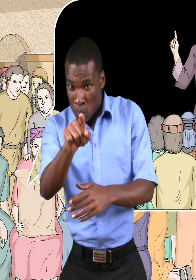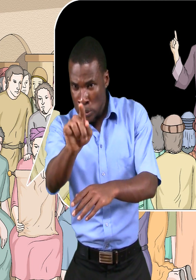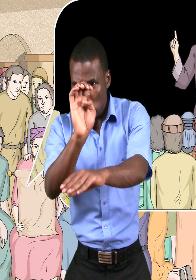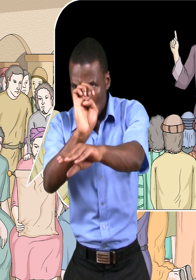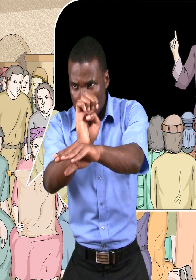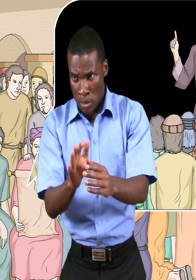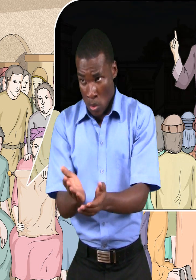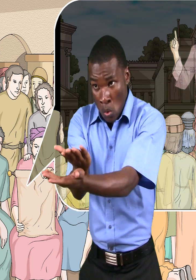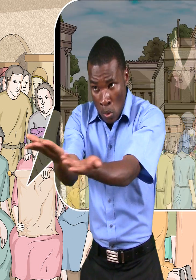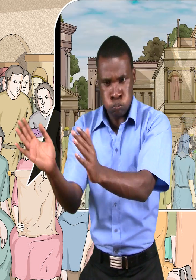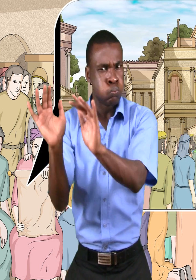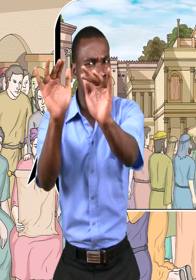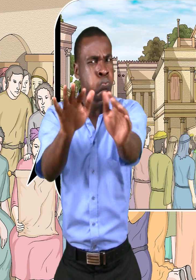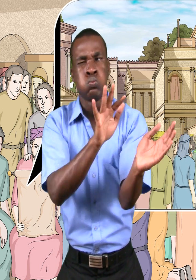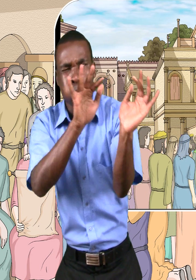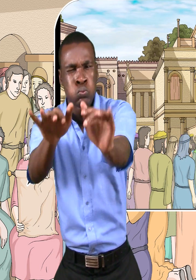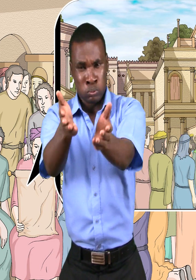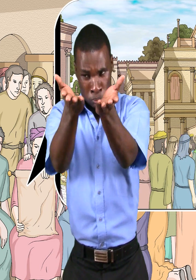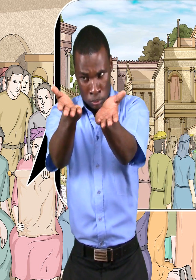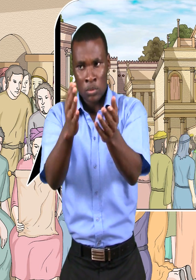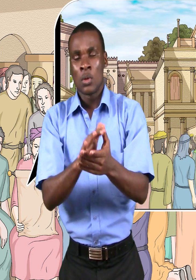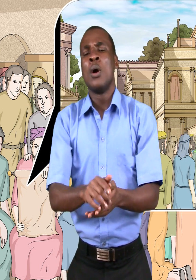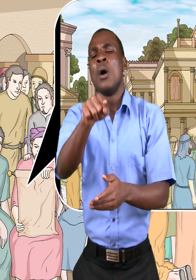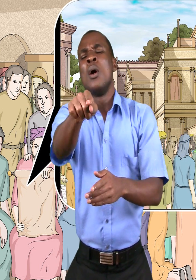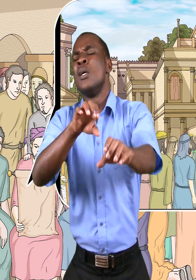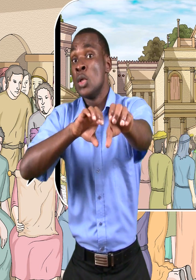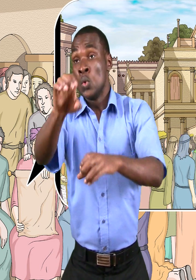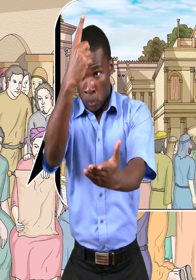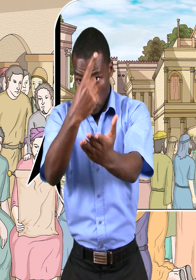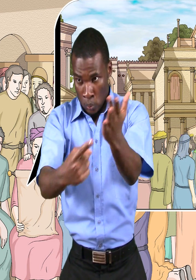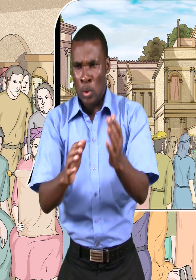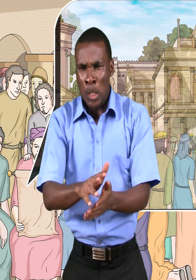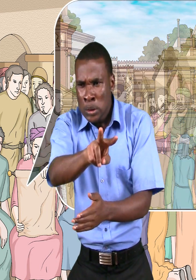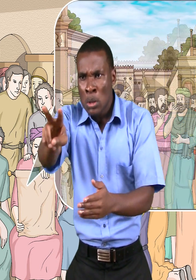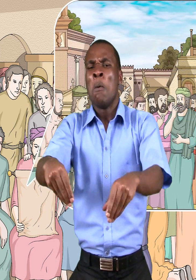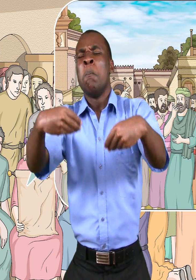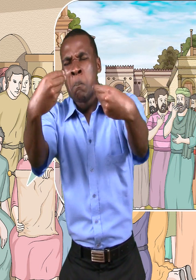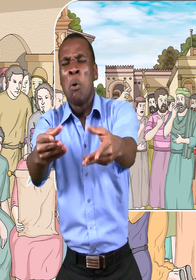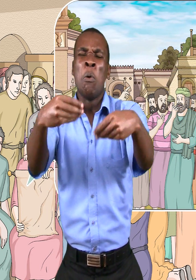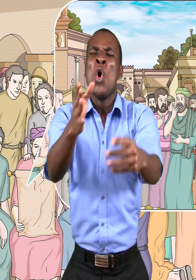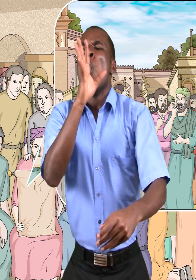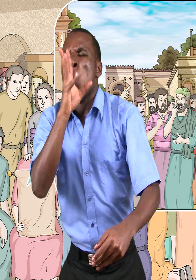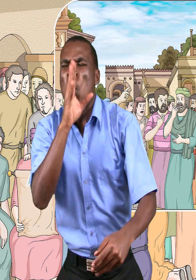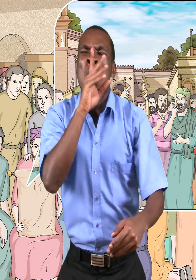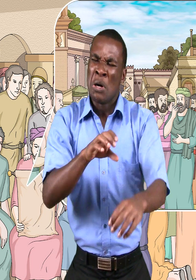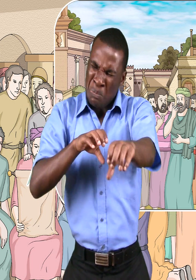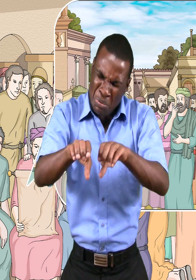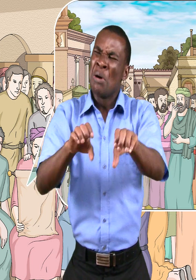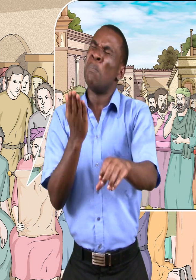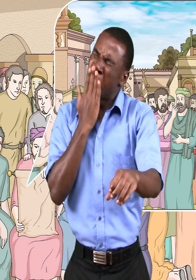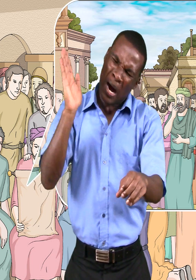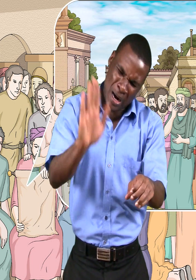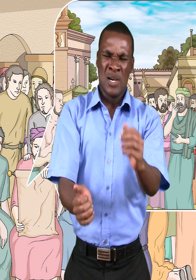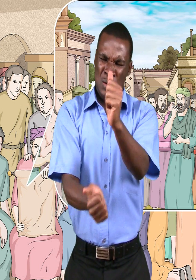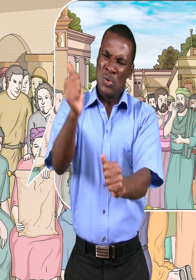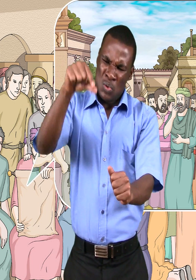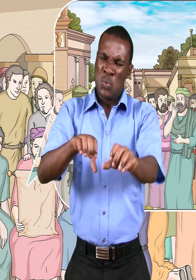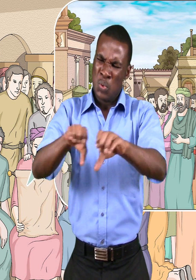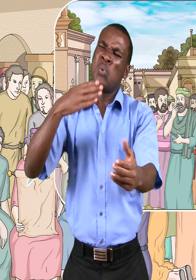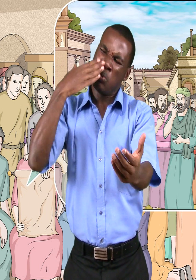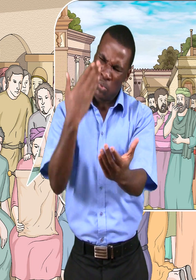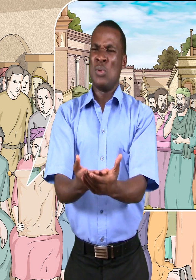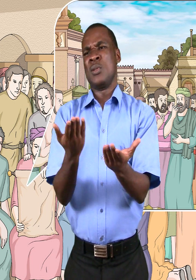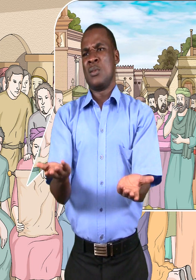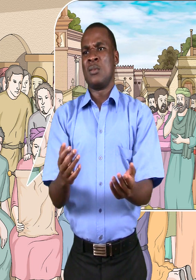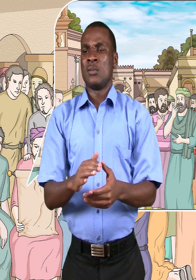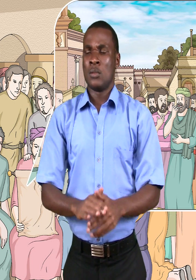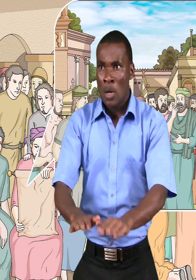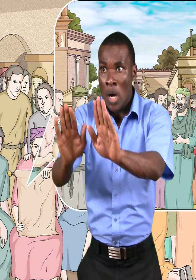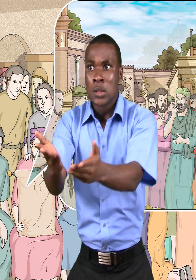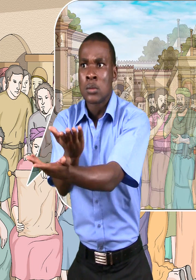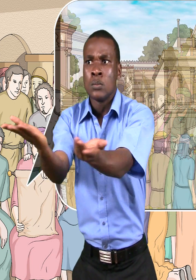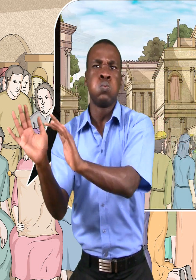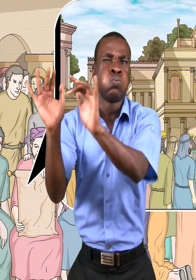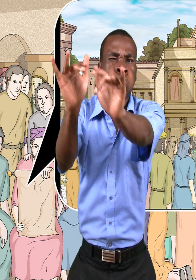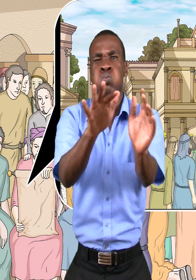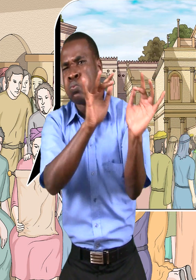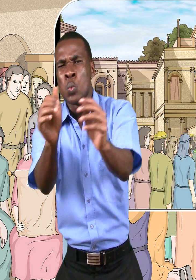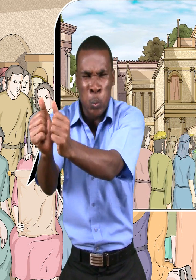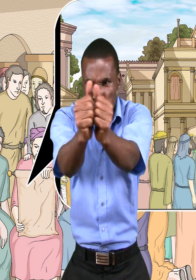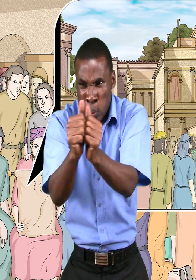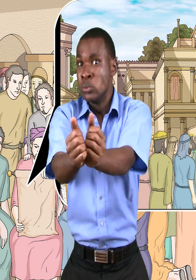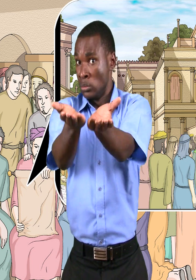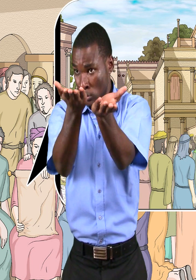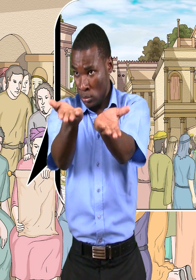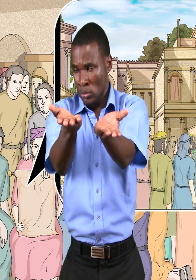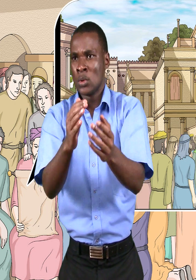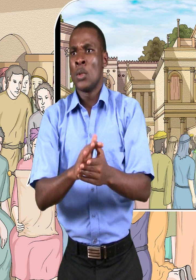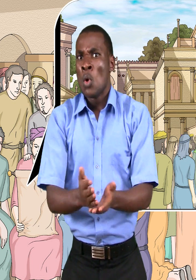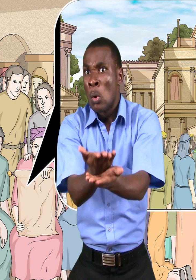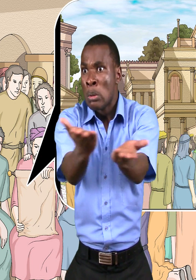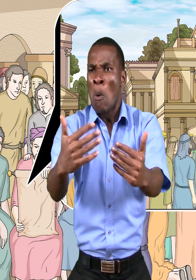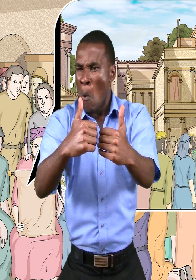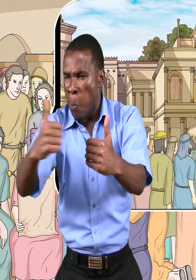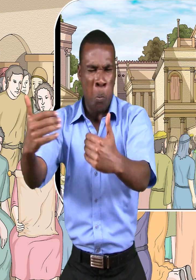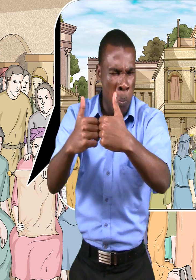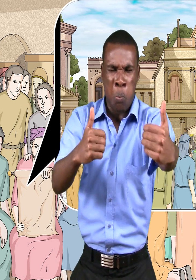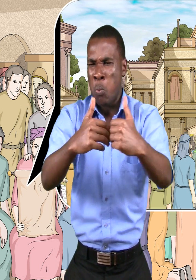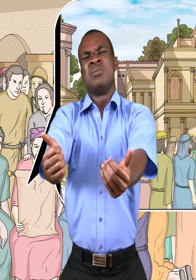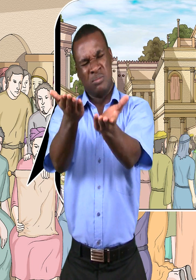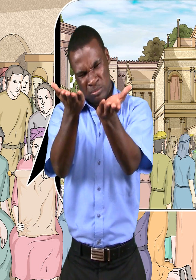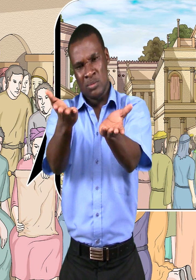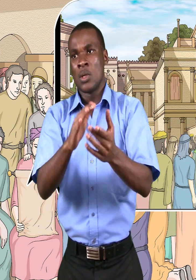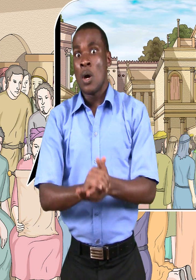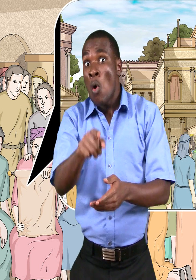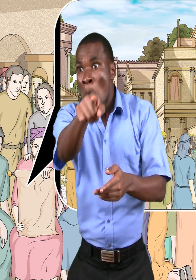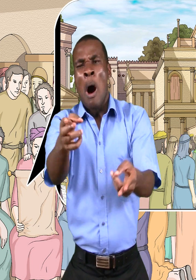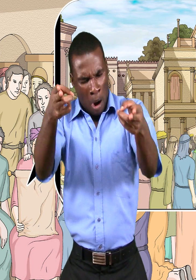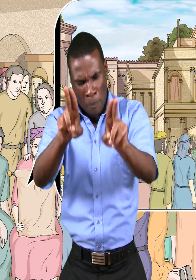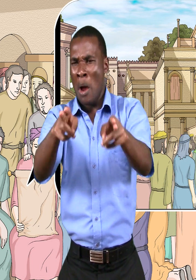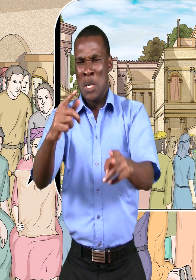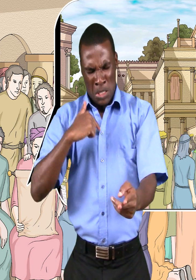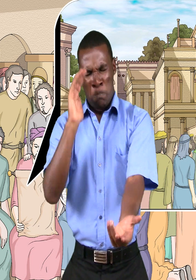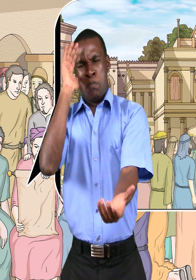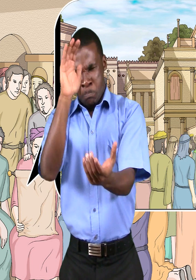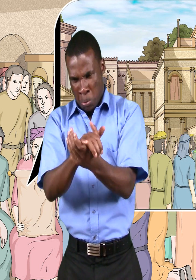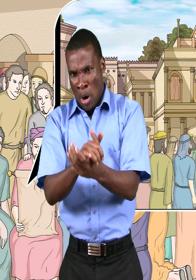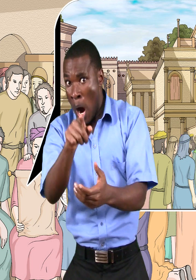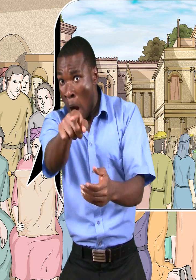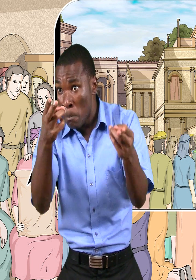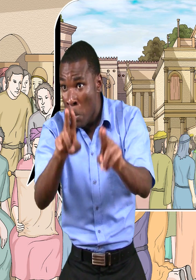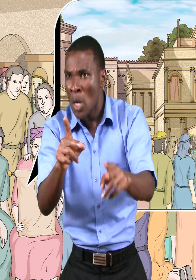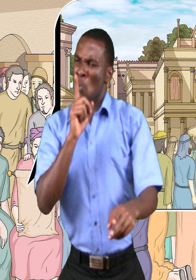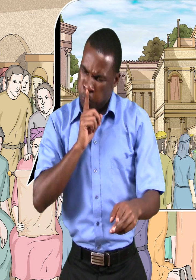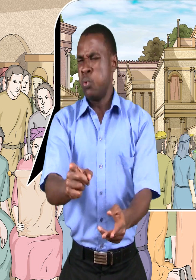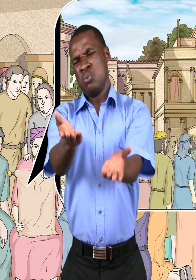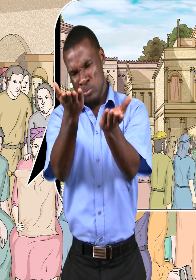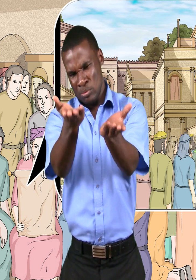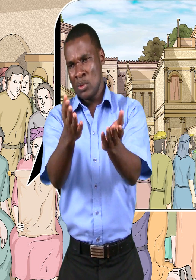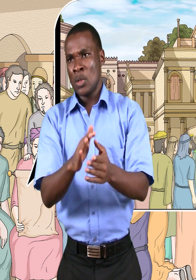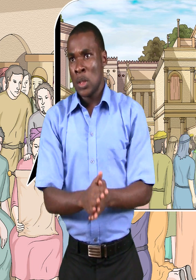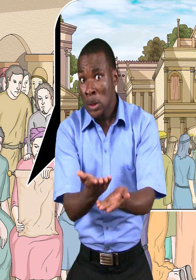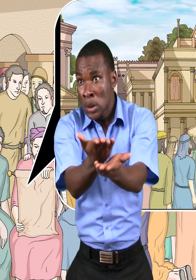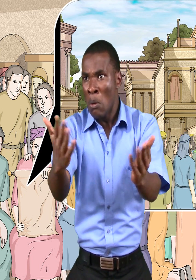First of all, I hear that when you come together as a church, there are divisions among you, and in part I believe it.